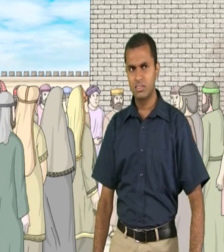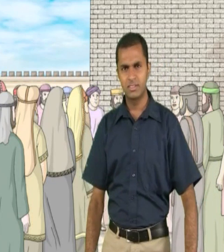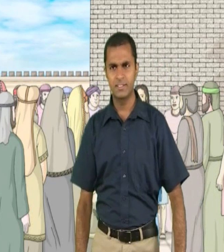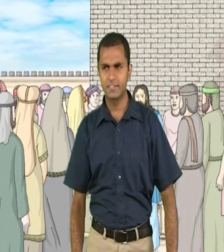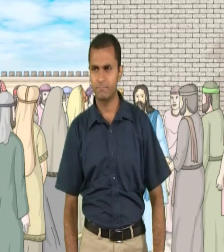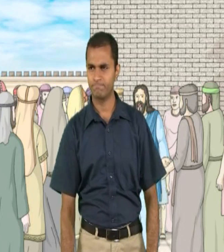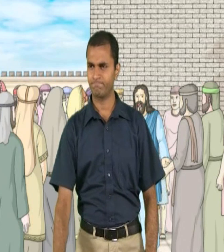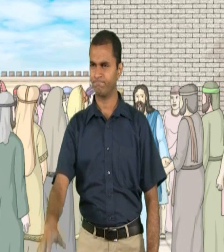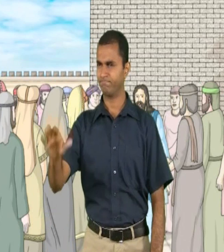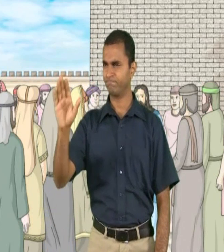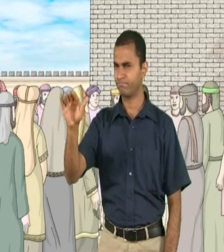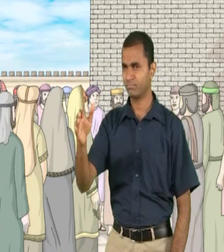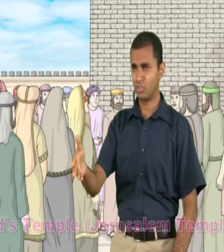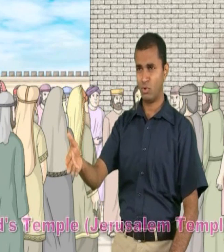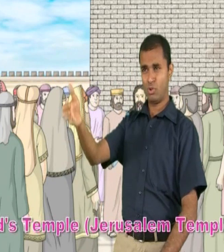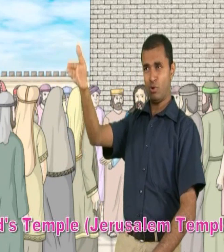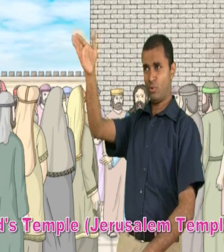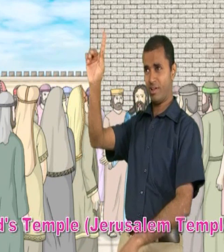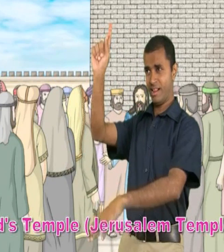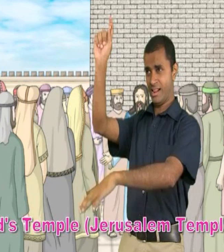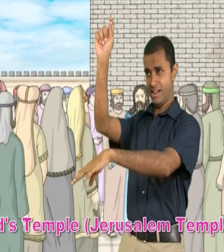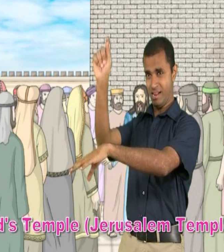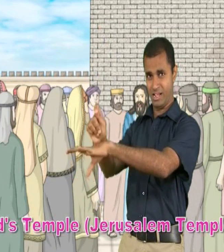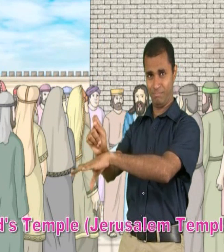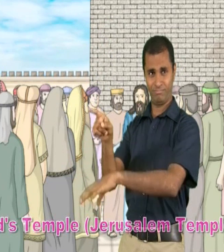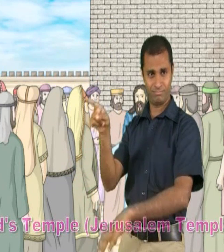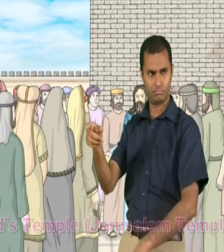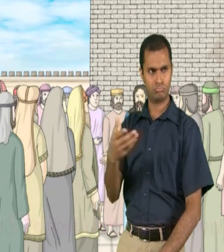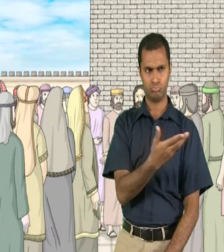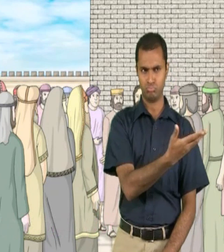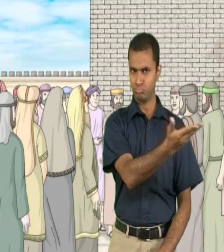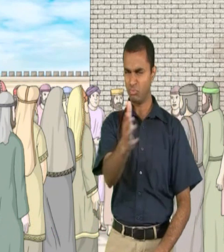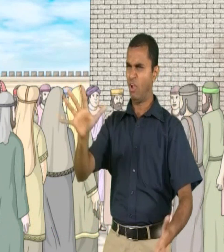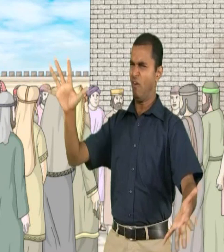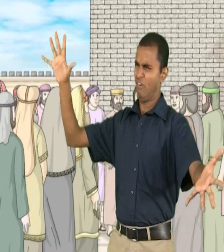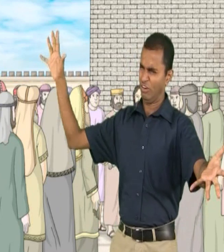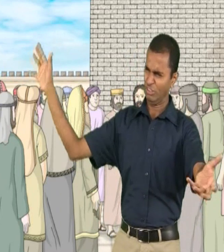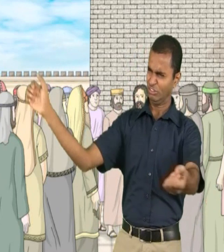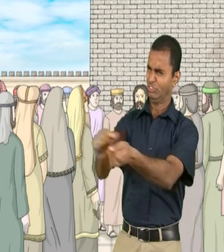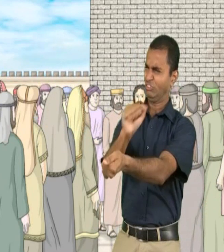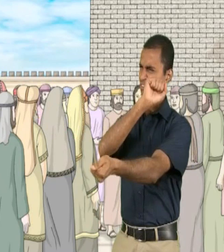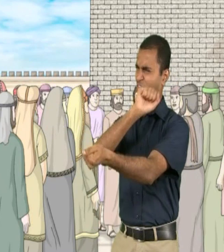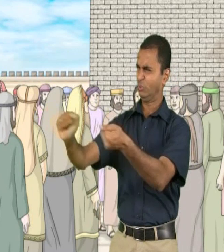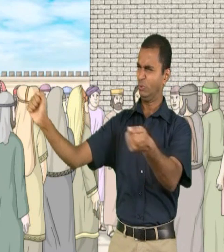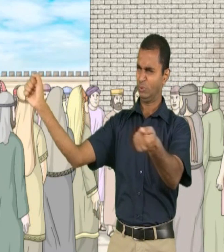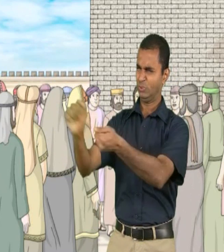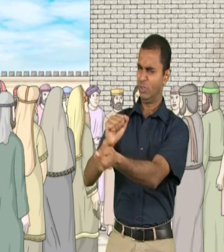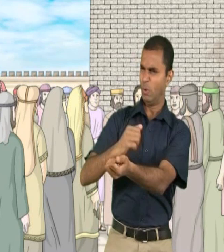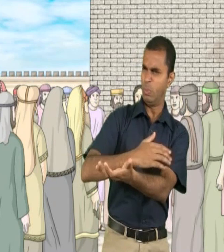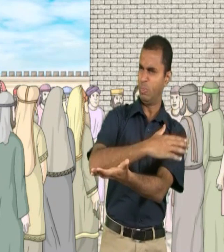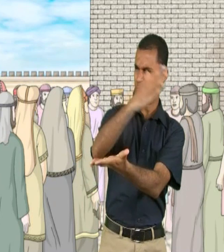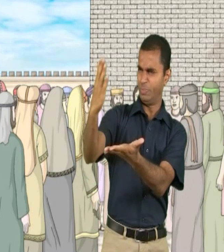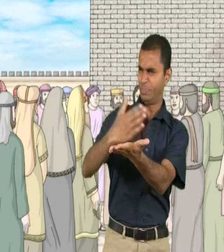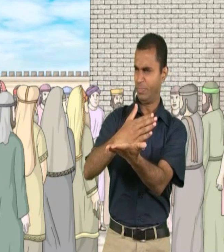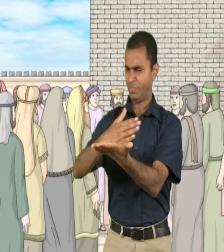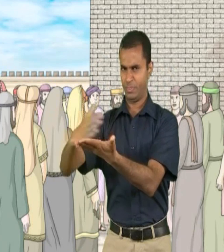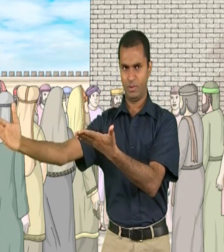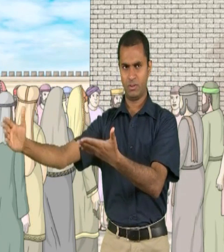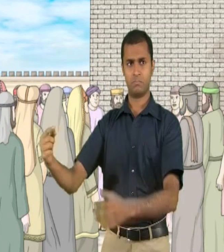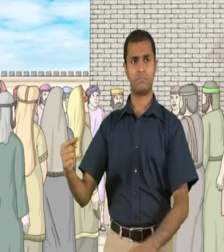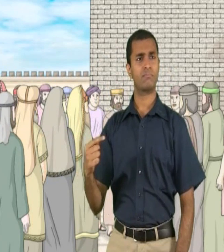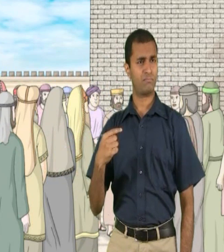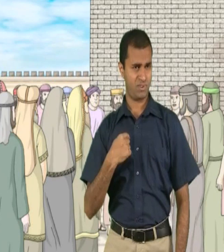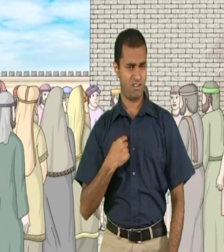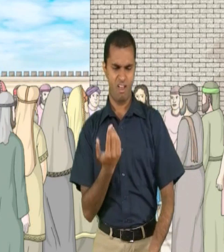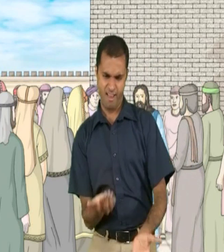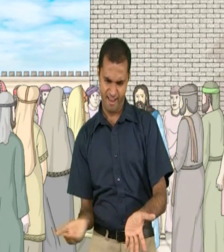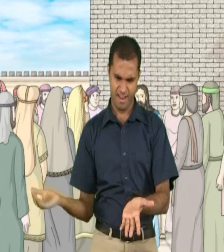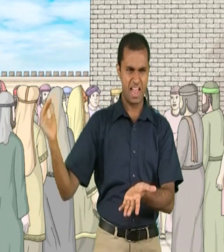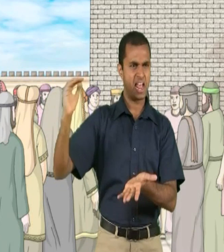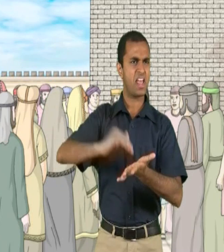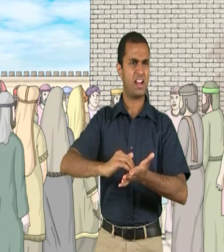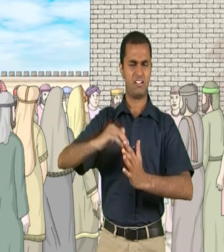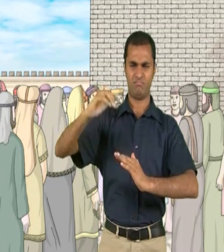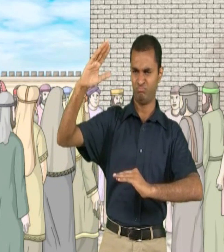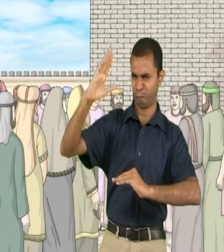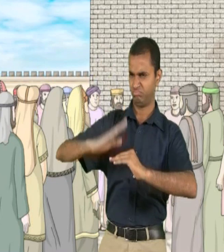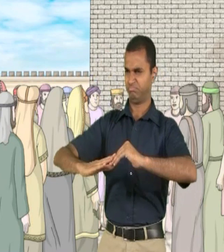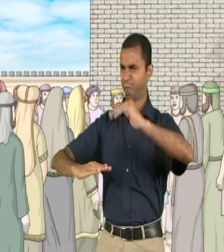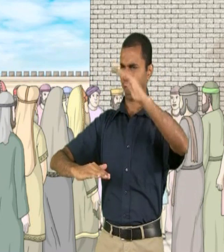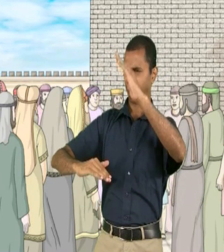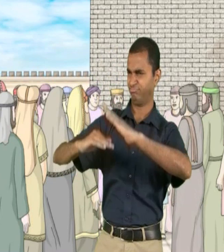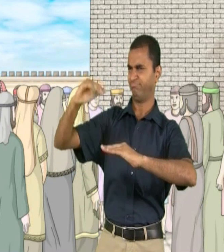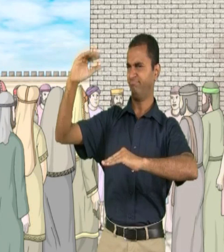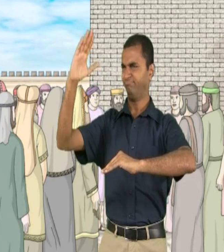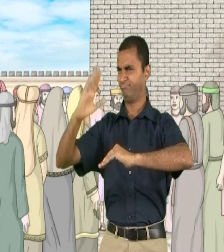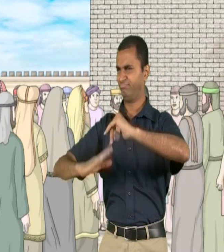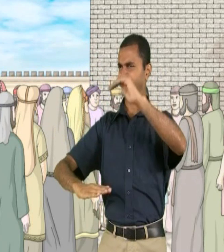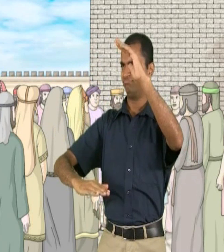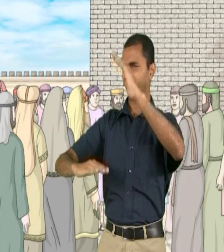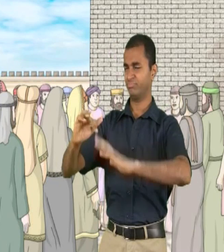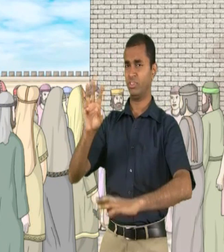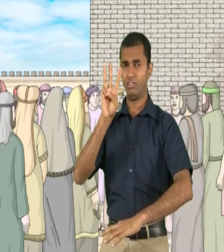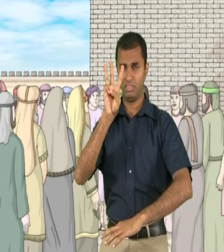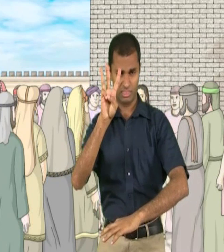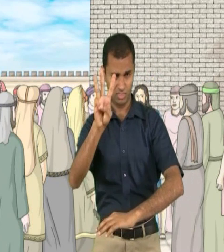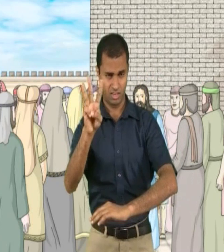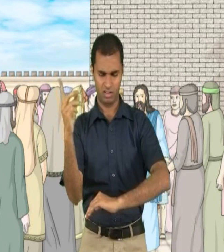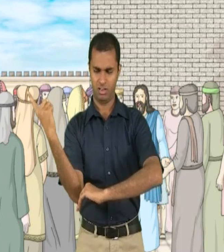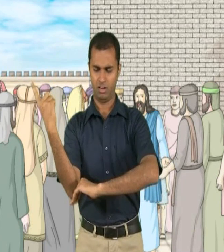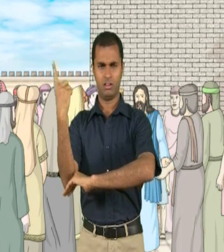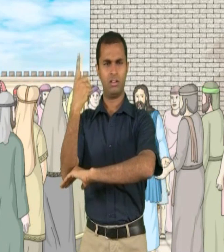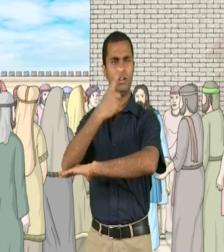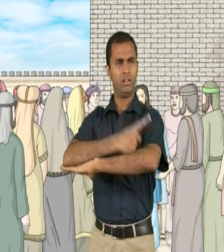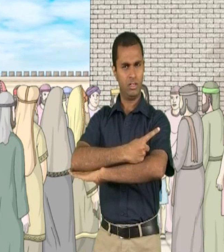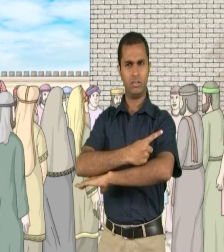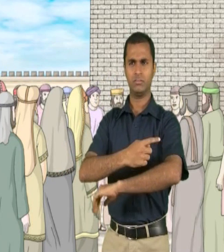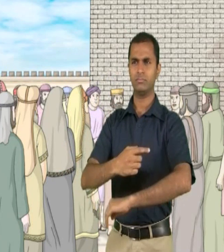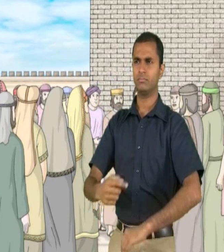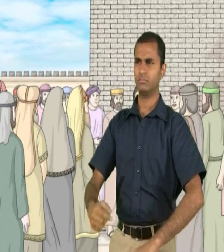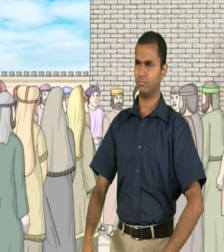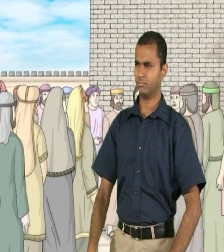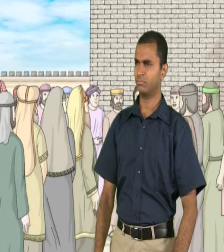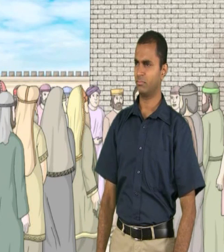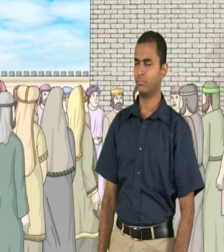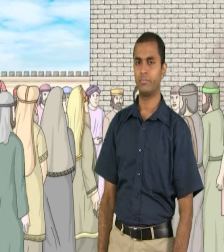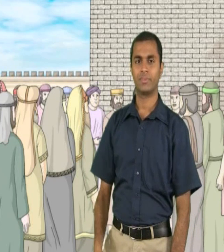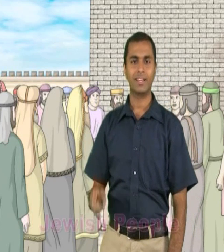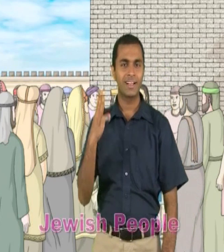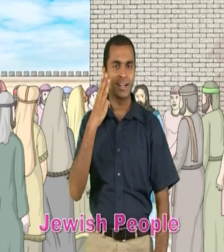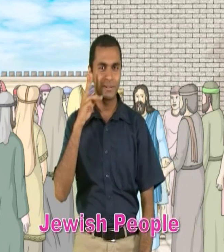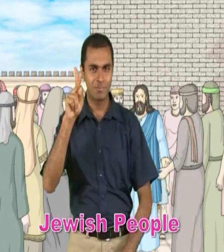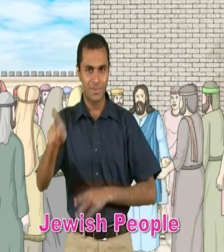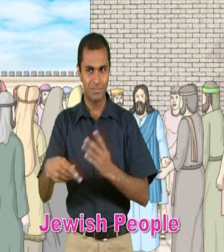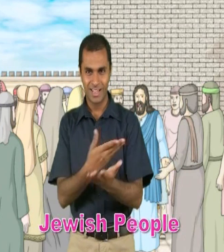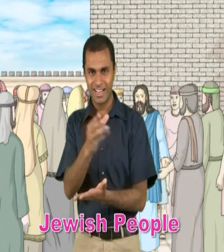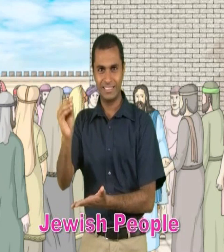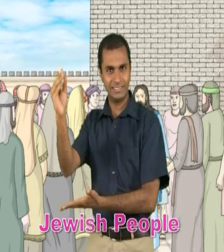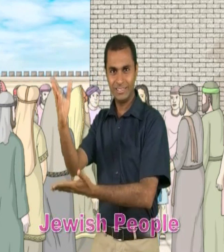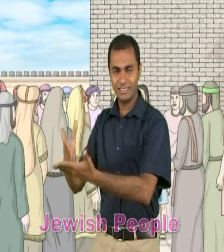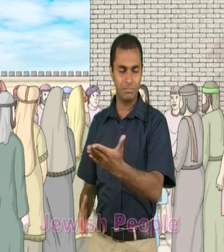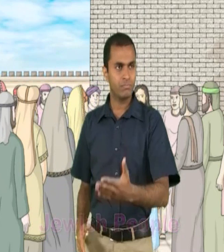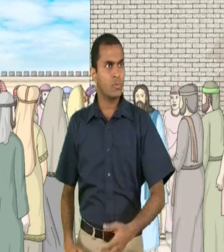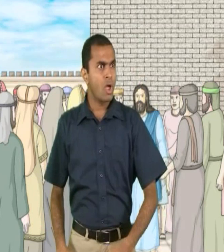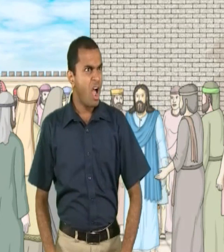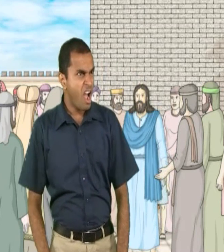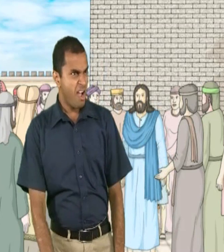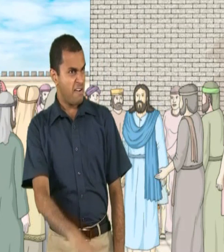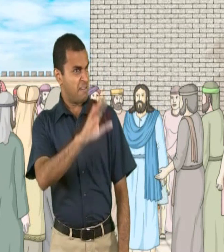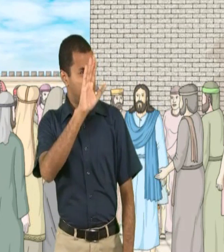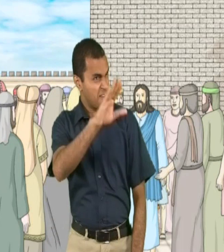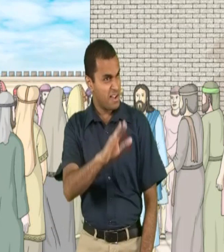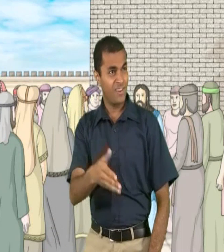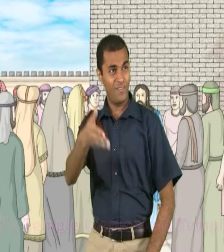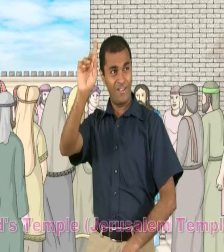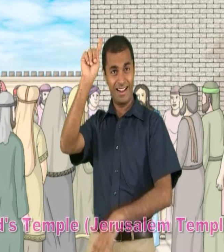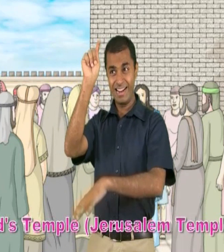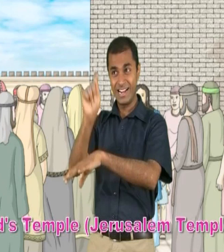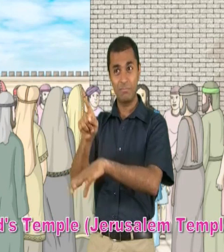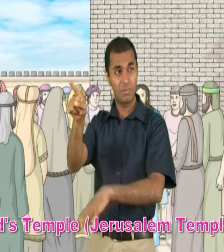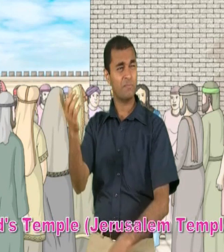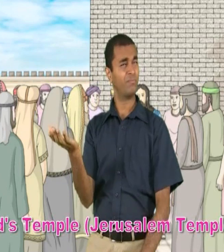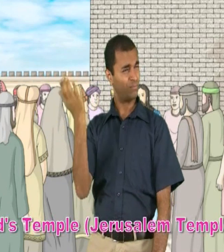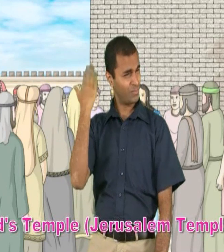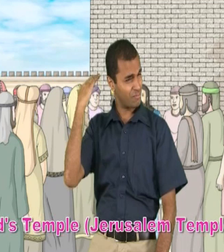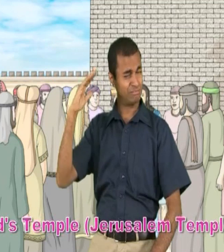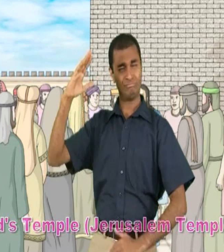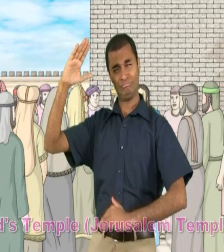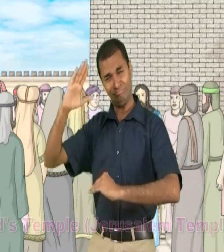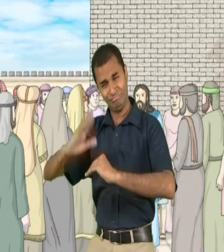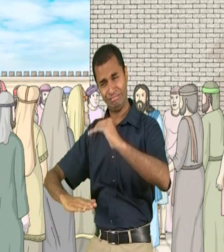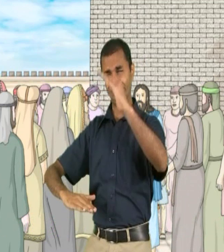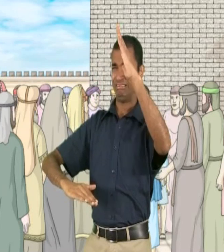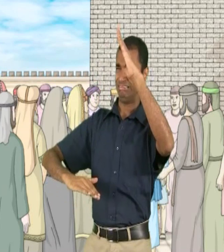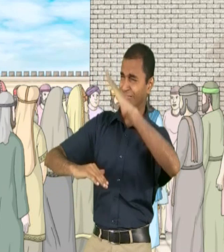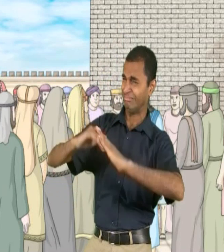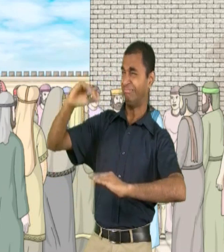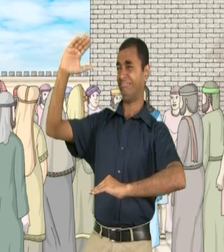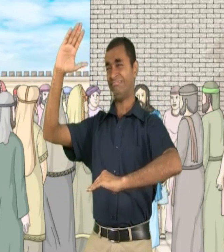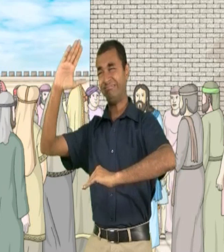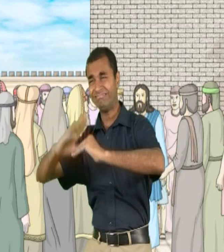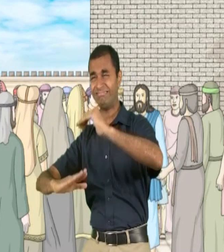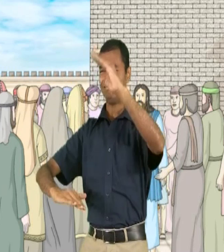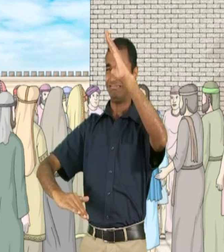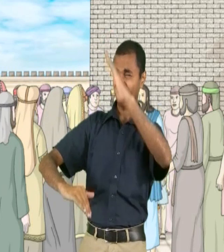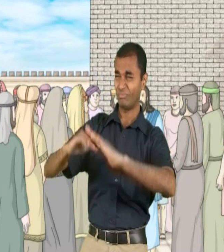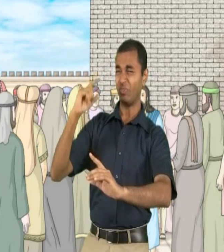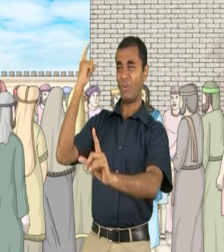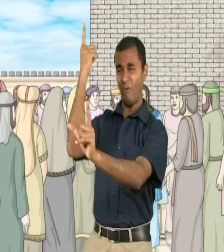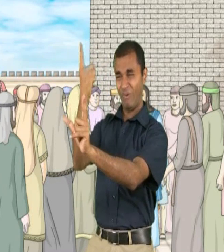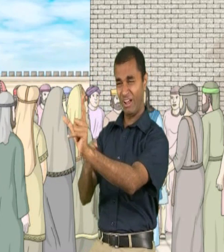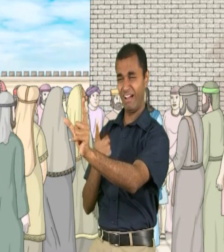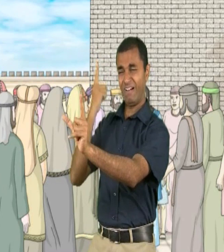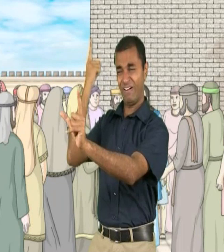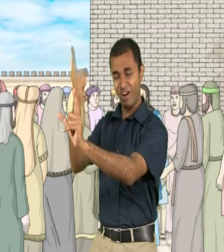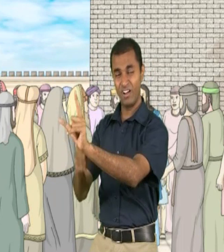Jesus answered, “Destroy this temple, and in three days I will raise it up again.”